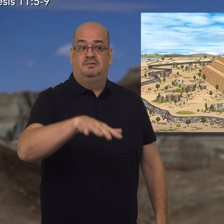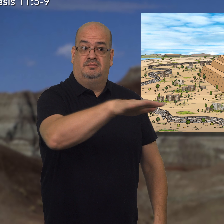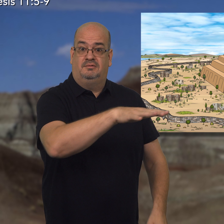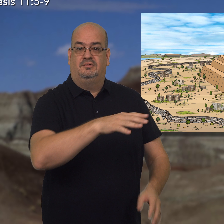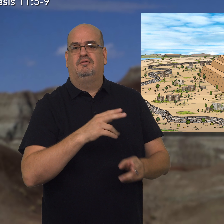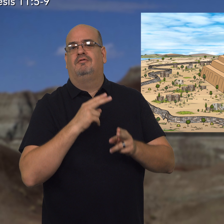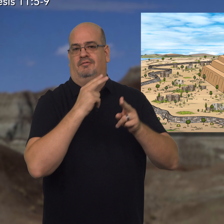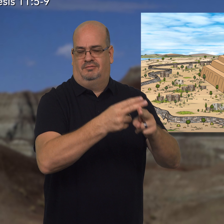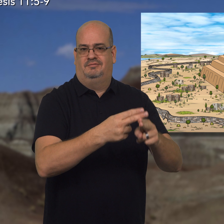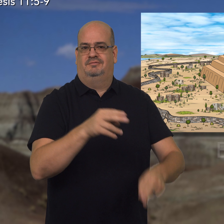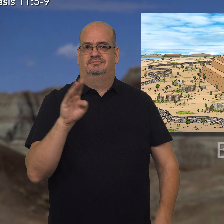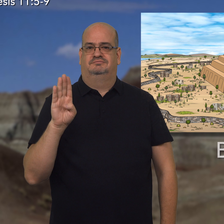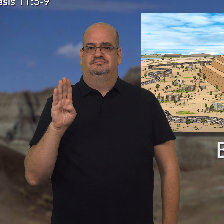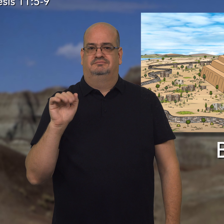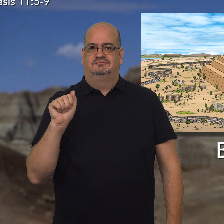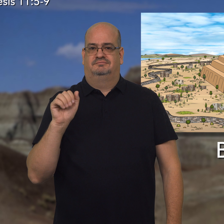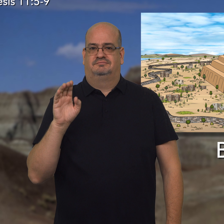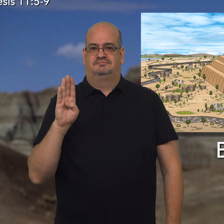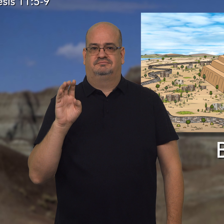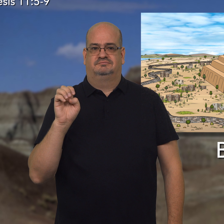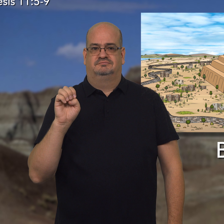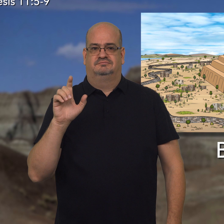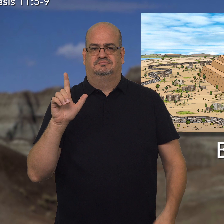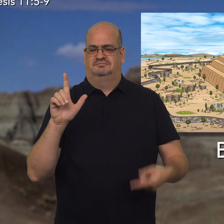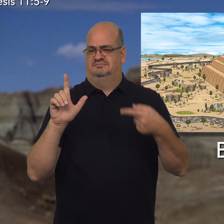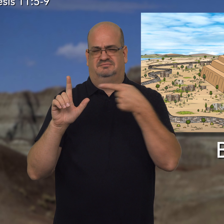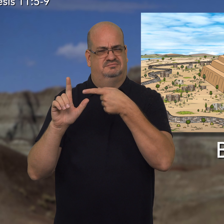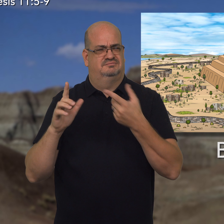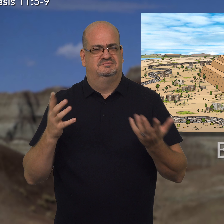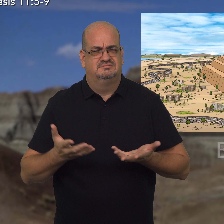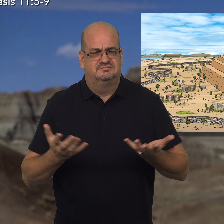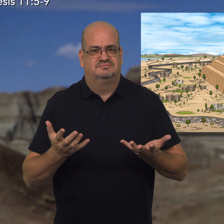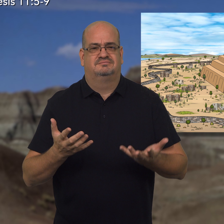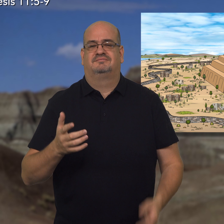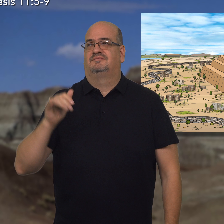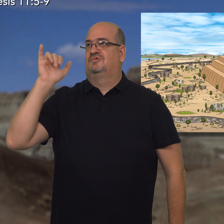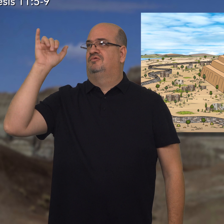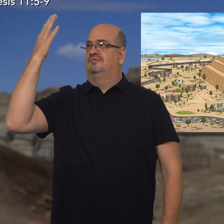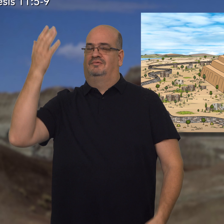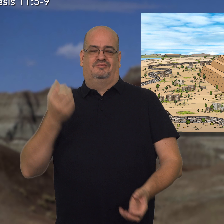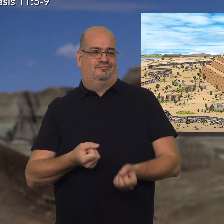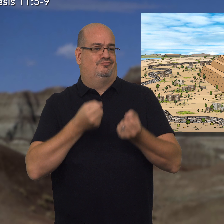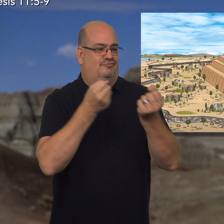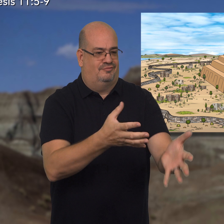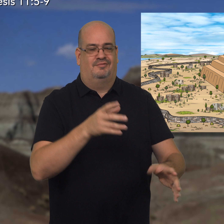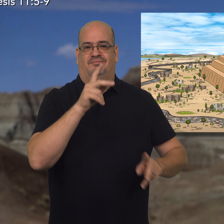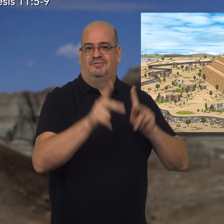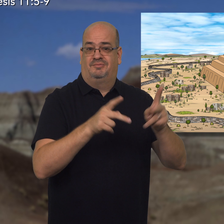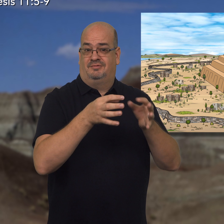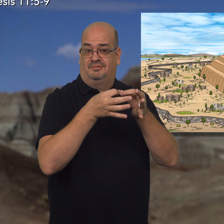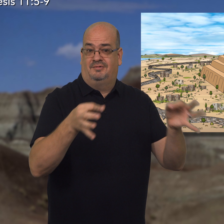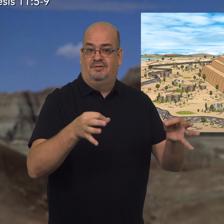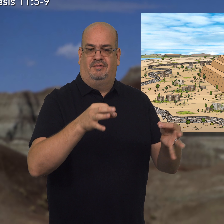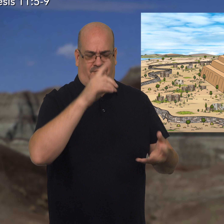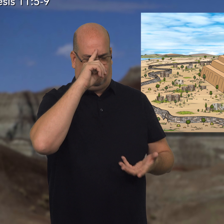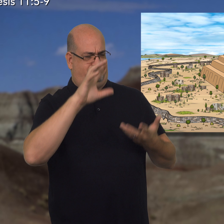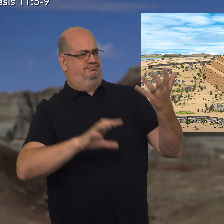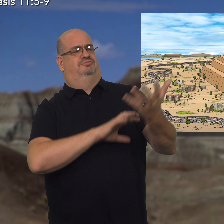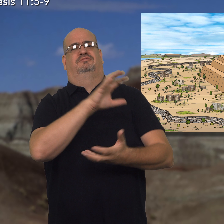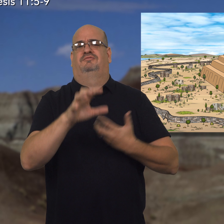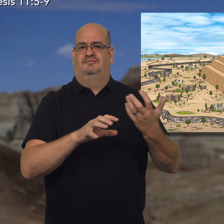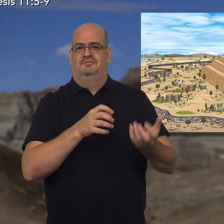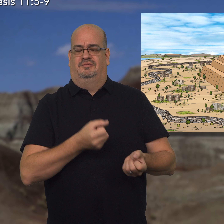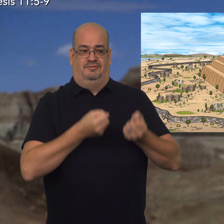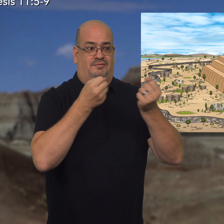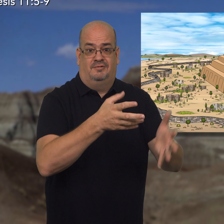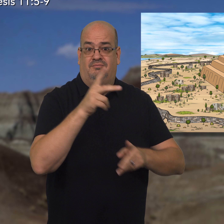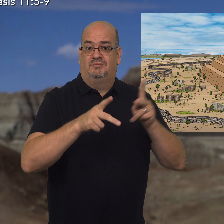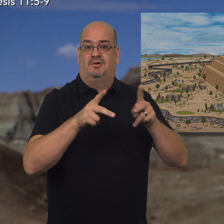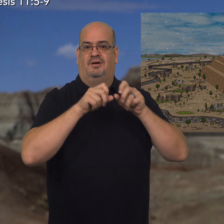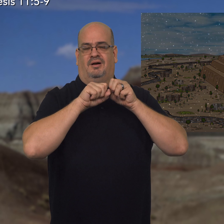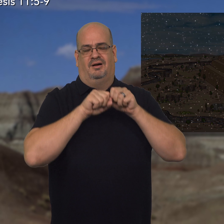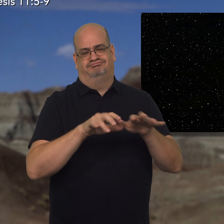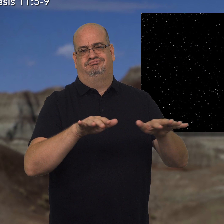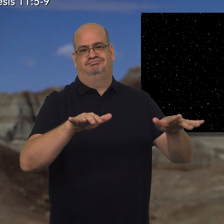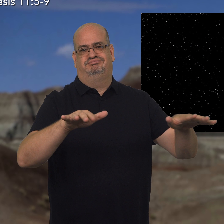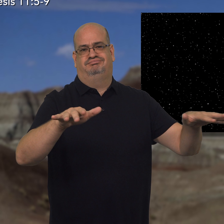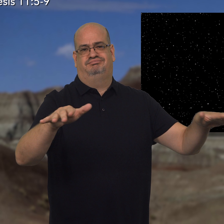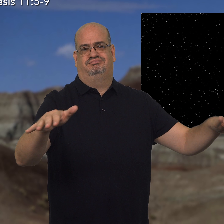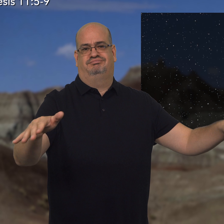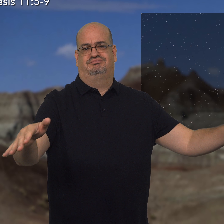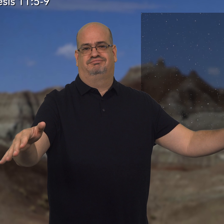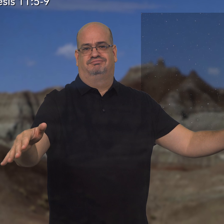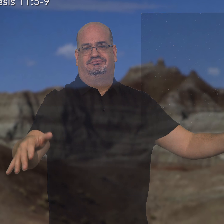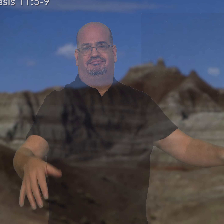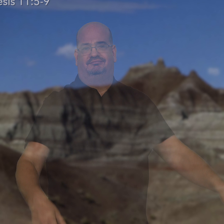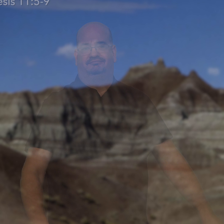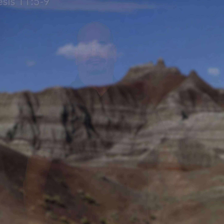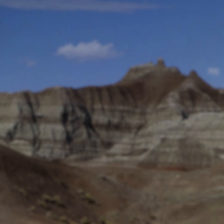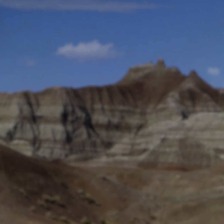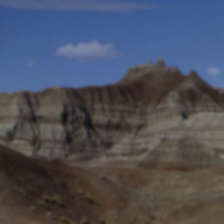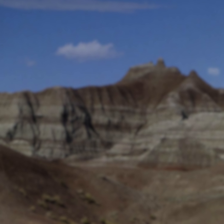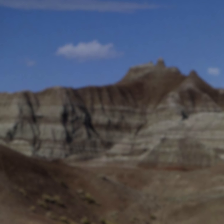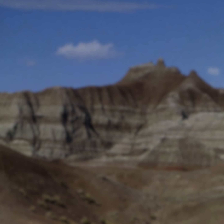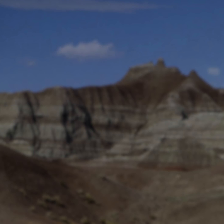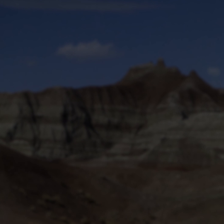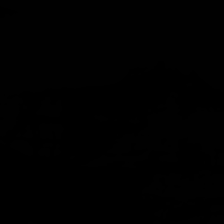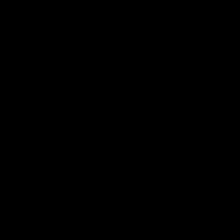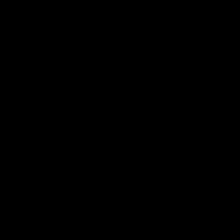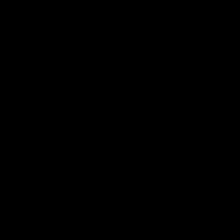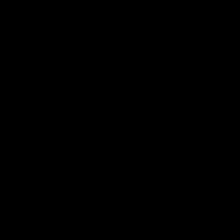That is why it is called Babel, for there the LORD confused the language of the whole world, and from that place the LORD scattered them over the face of all the earth.